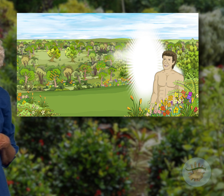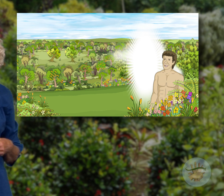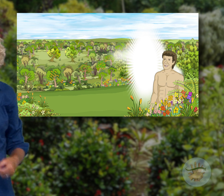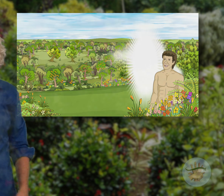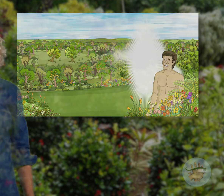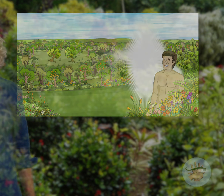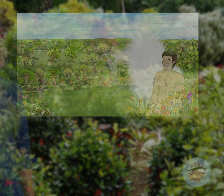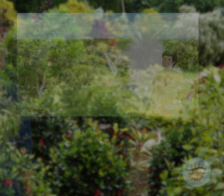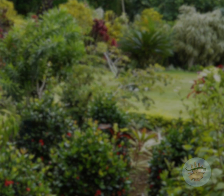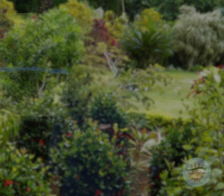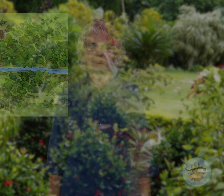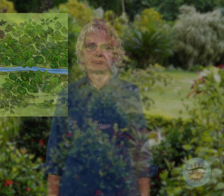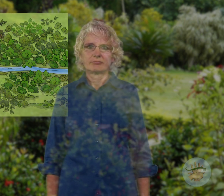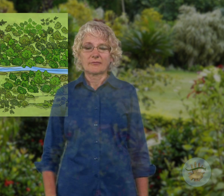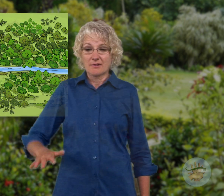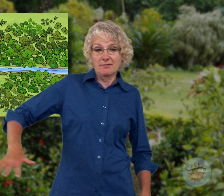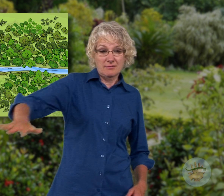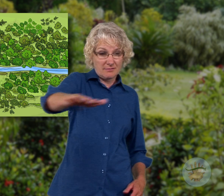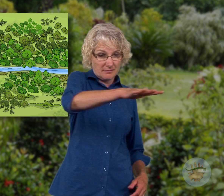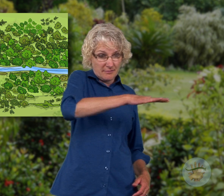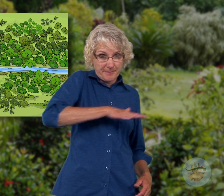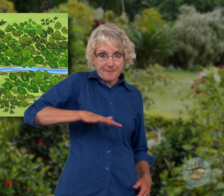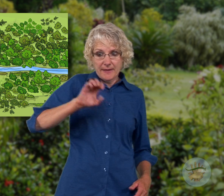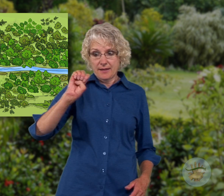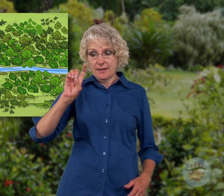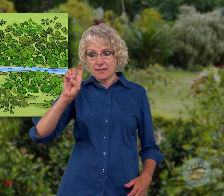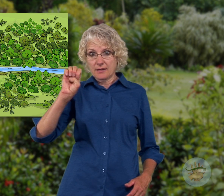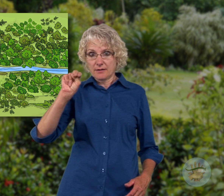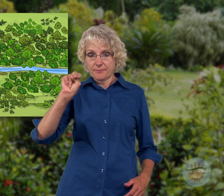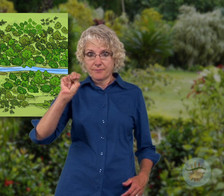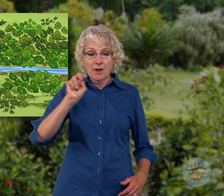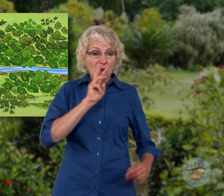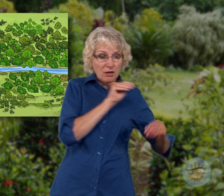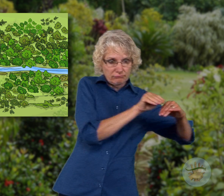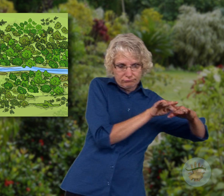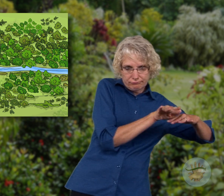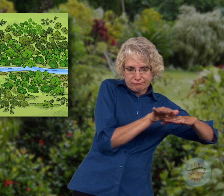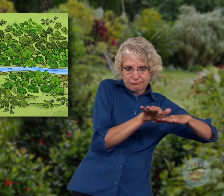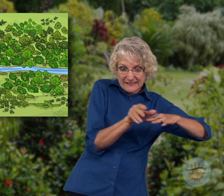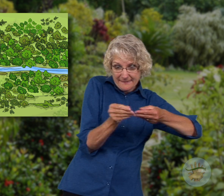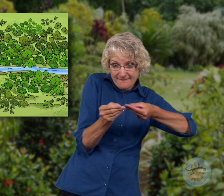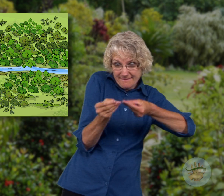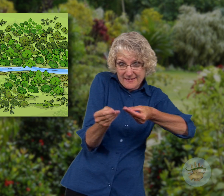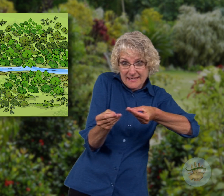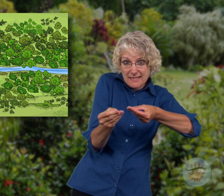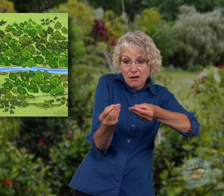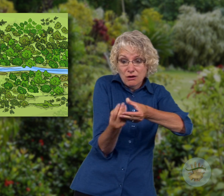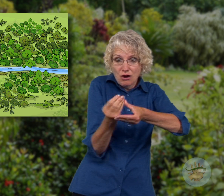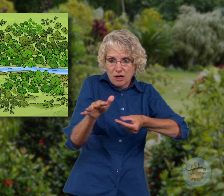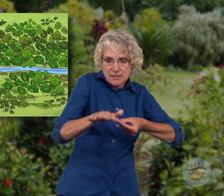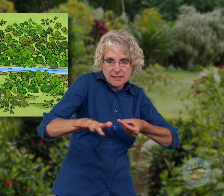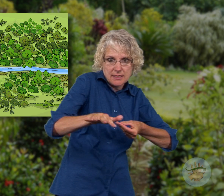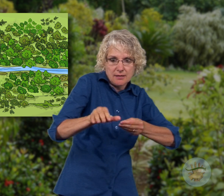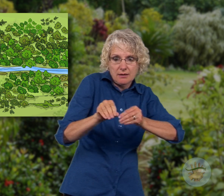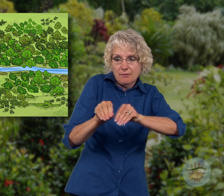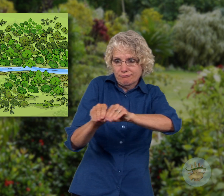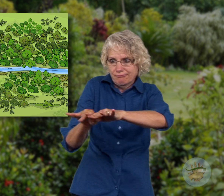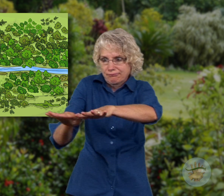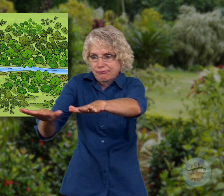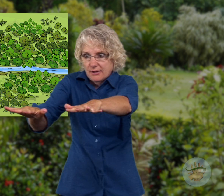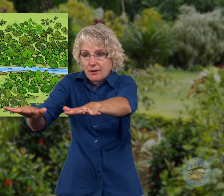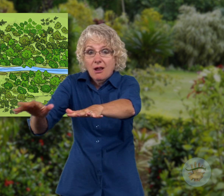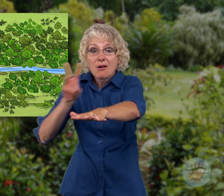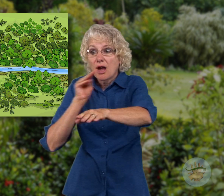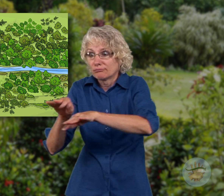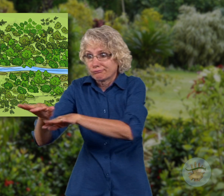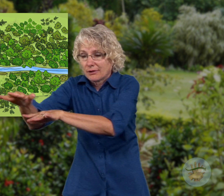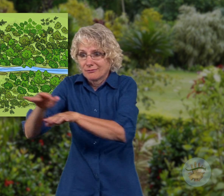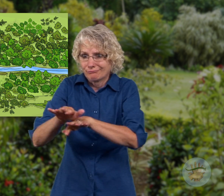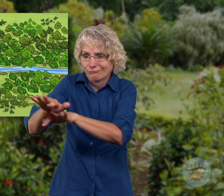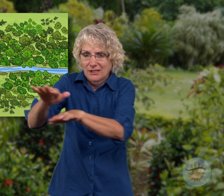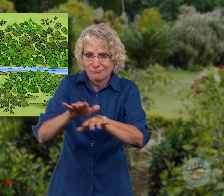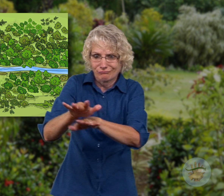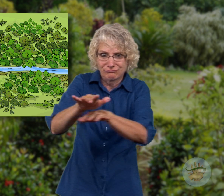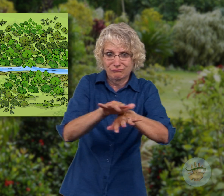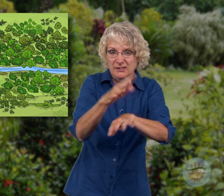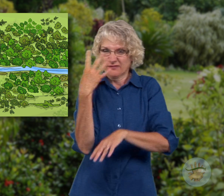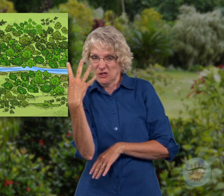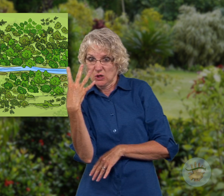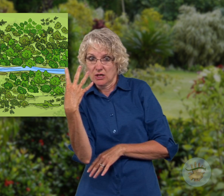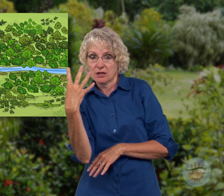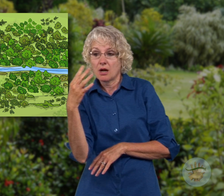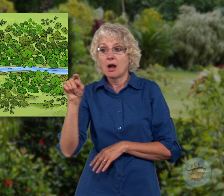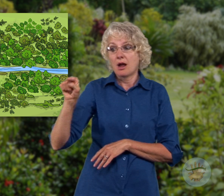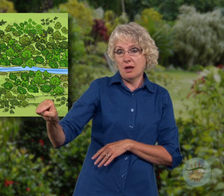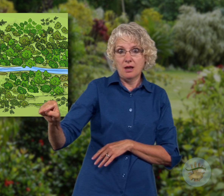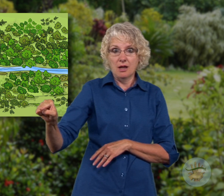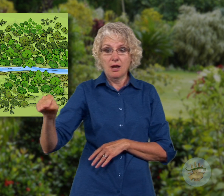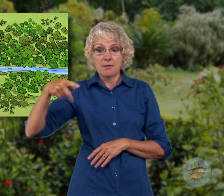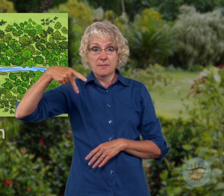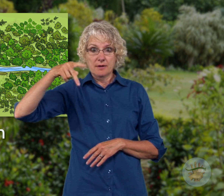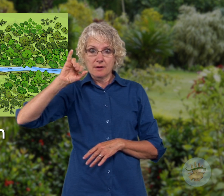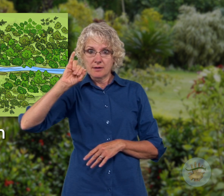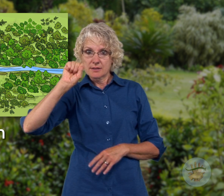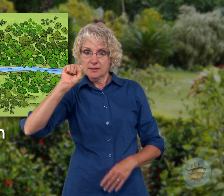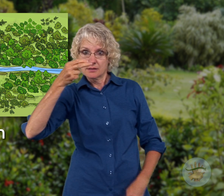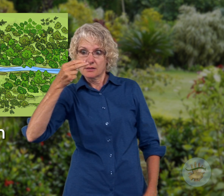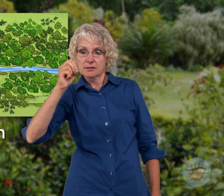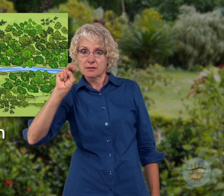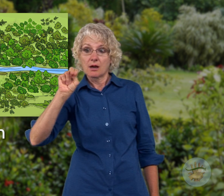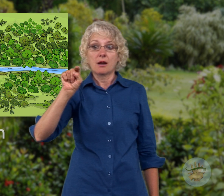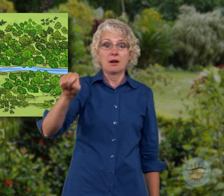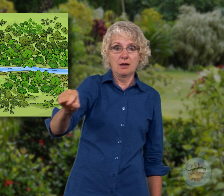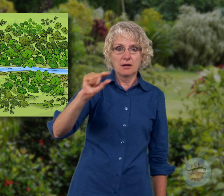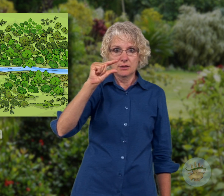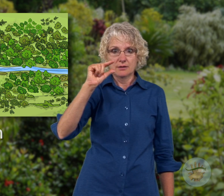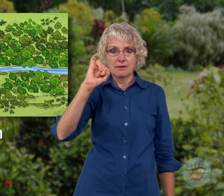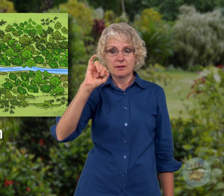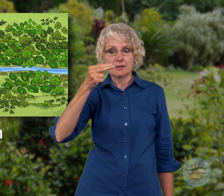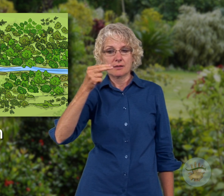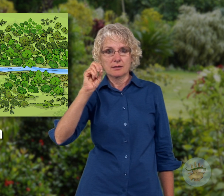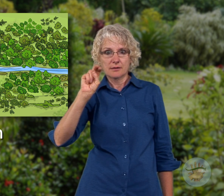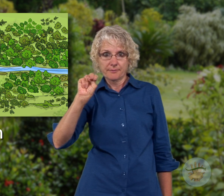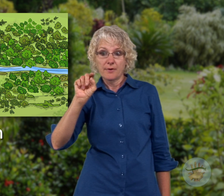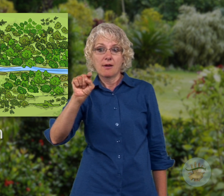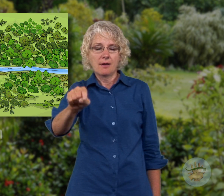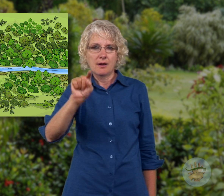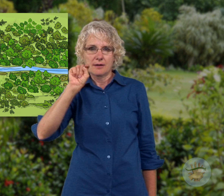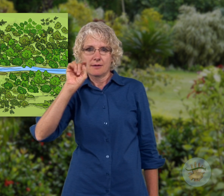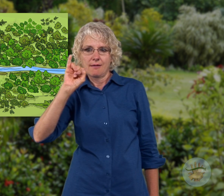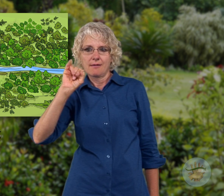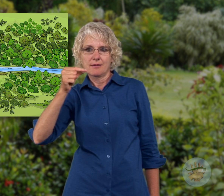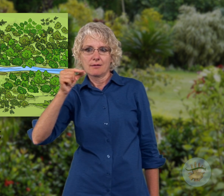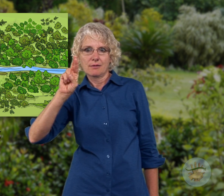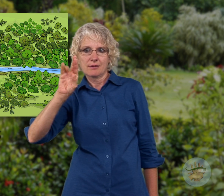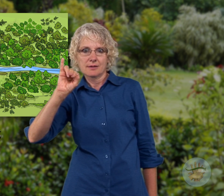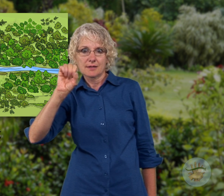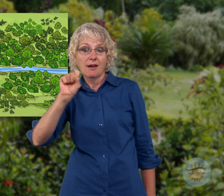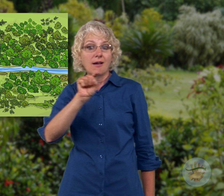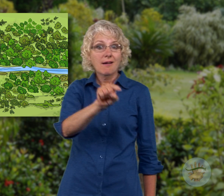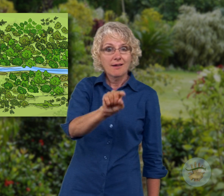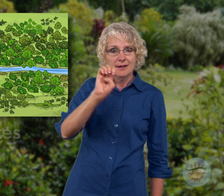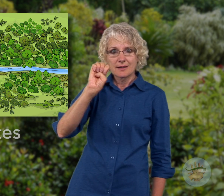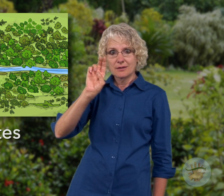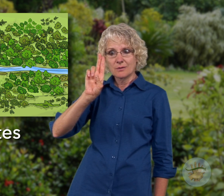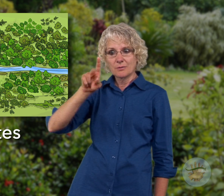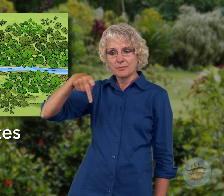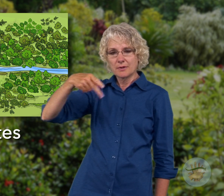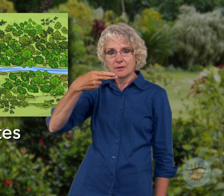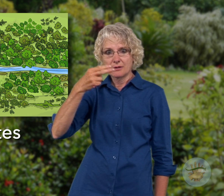Now a river flowed out of Eden to water the garden, and from there it branched into four headwaters: The name of the first river is Pishon; it winds through the whole land of Havilah, where there is gold. And the gold of that land is pure, and bdellium and onyx are found there. The name of the second river is Gihon; it winds through the whole land of Cush. The name of the third river is Hiddekel; it runs along the east side of Assyria.